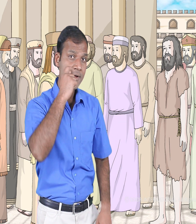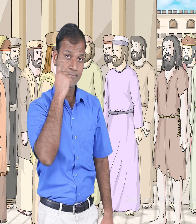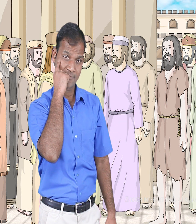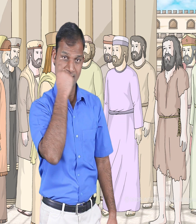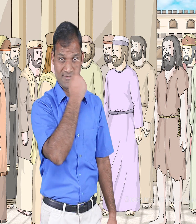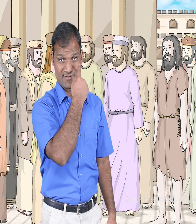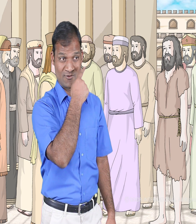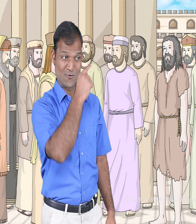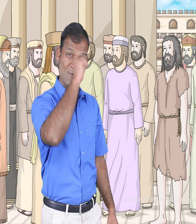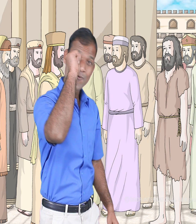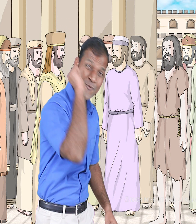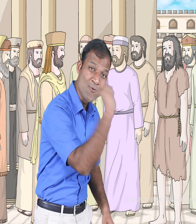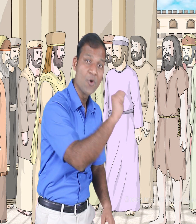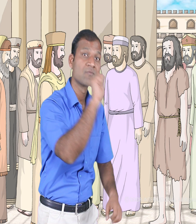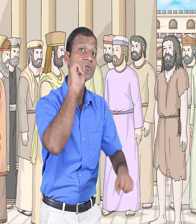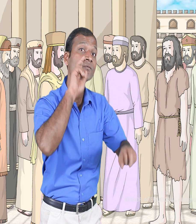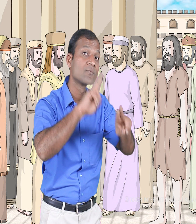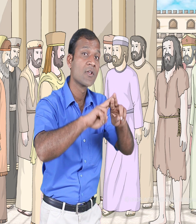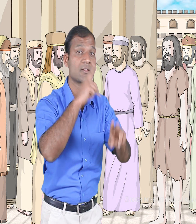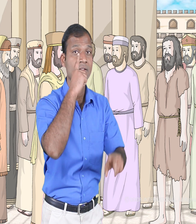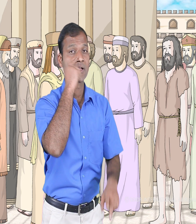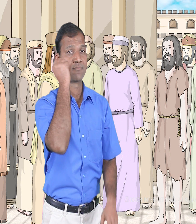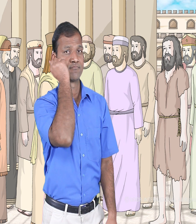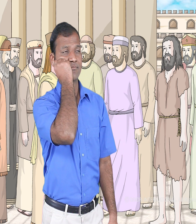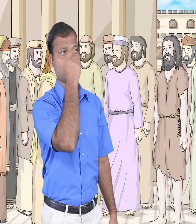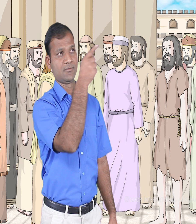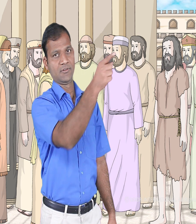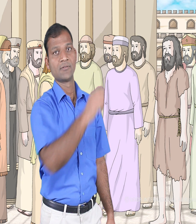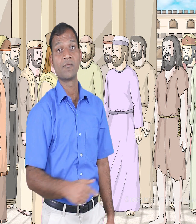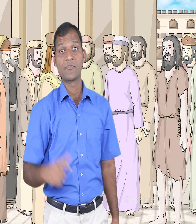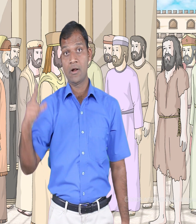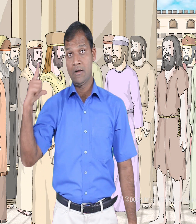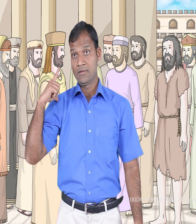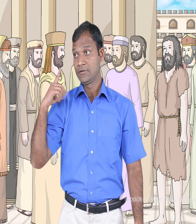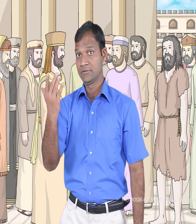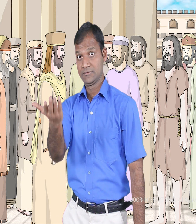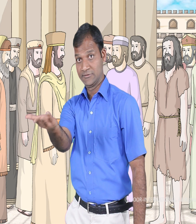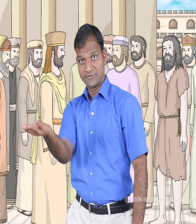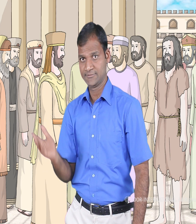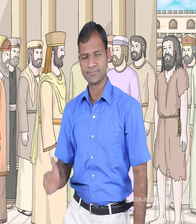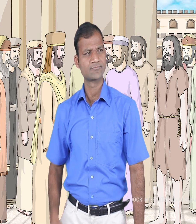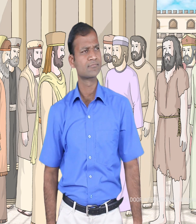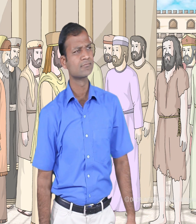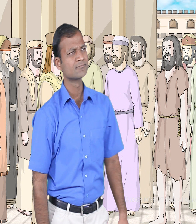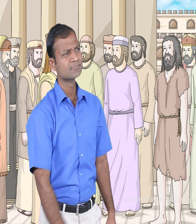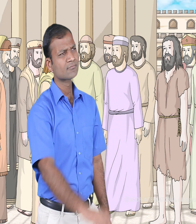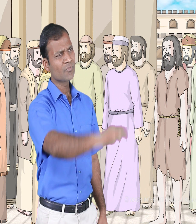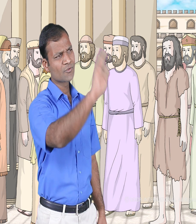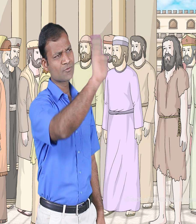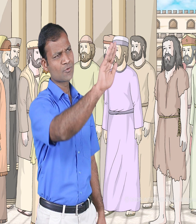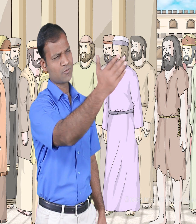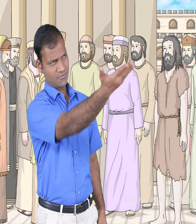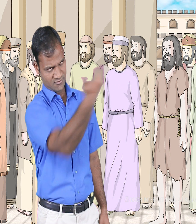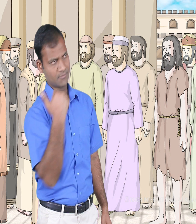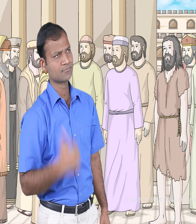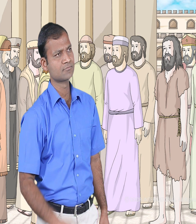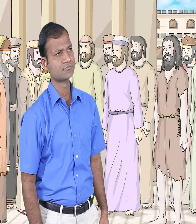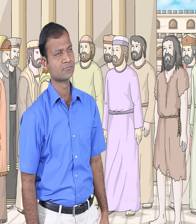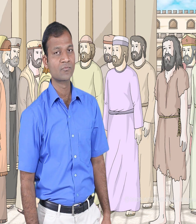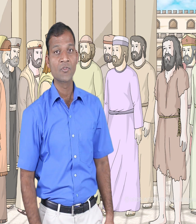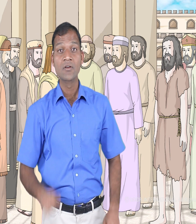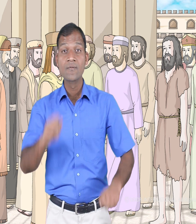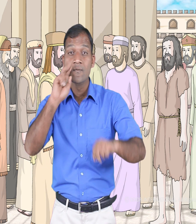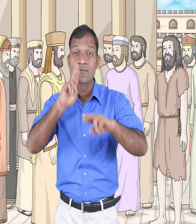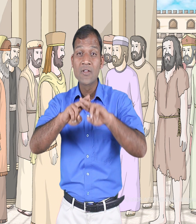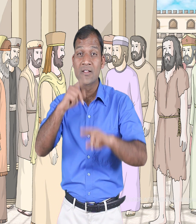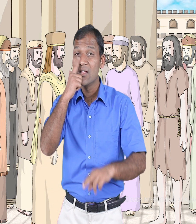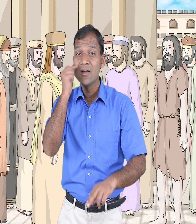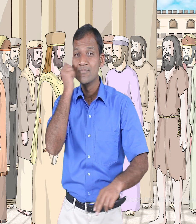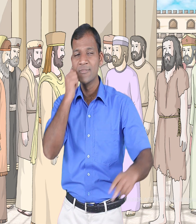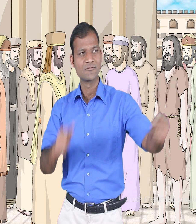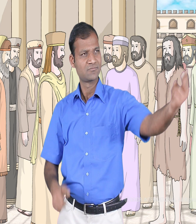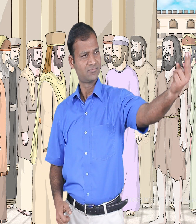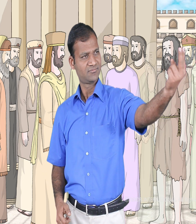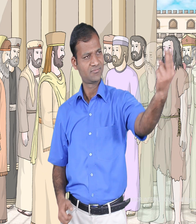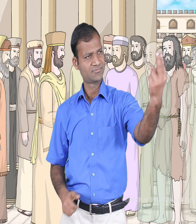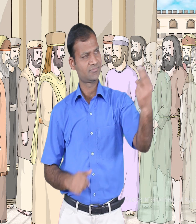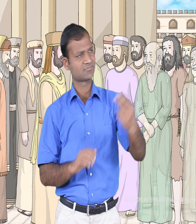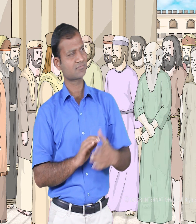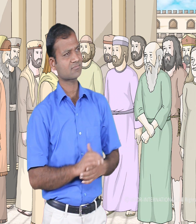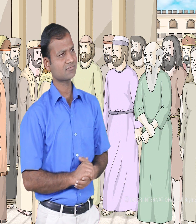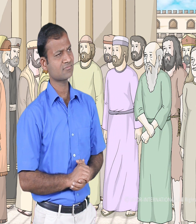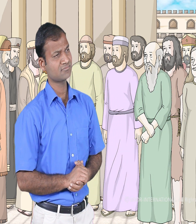“He is a prophet,” the man replied.